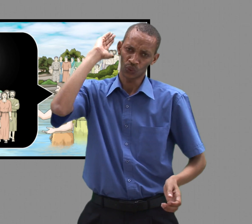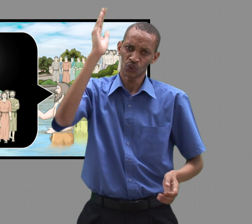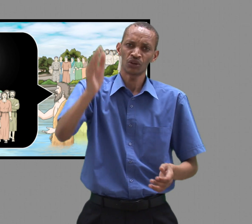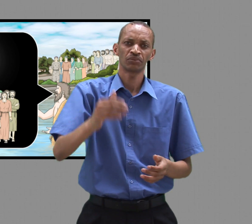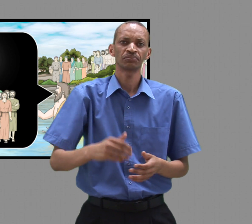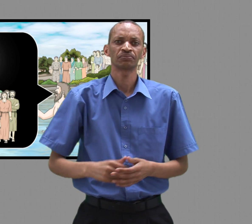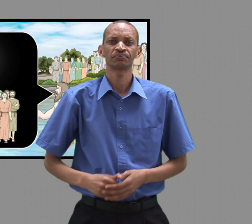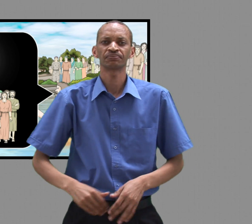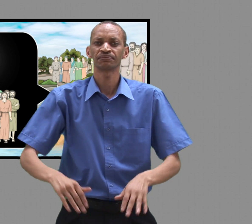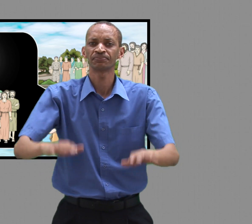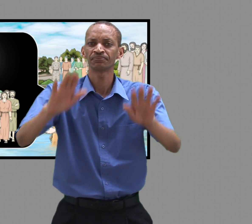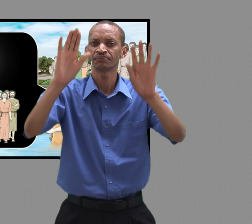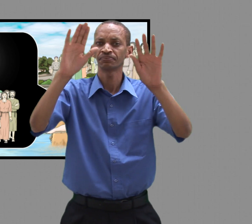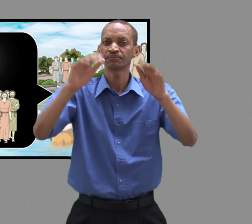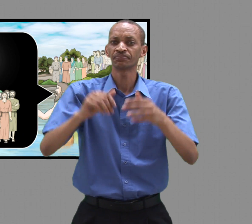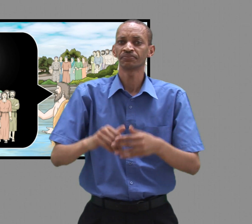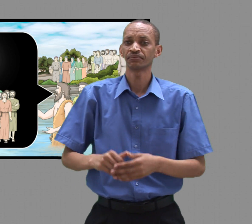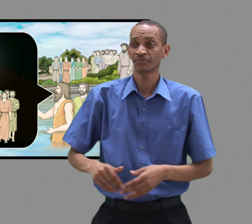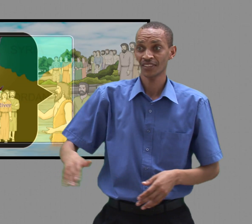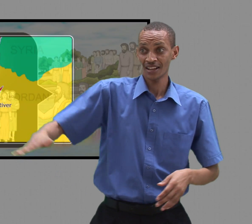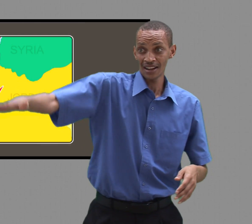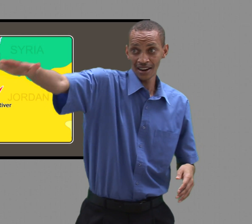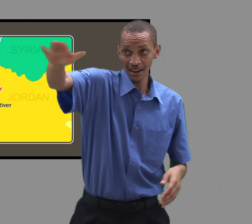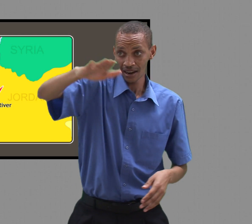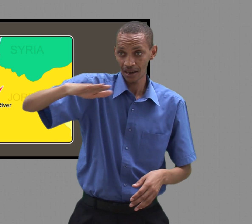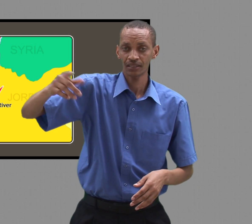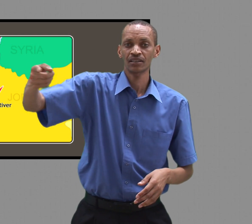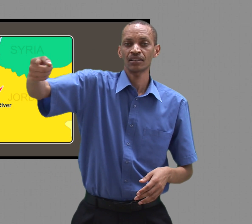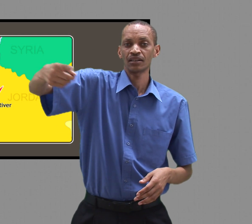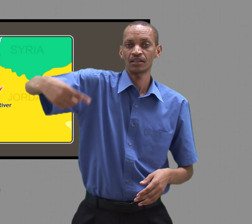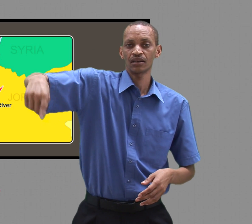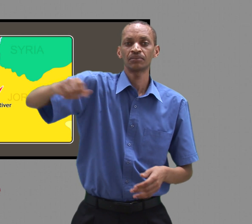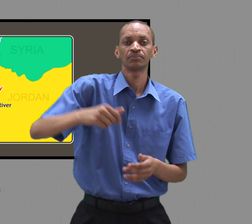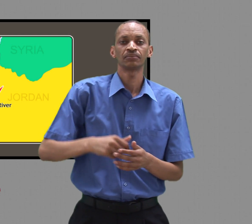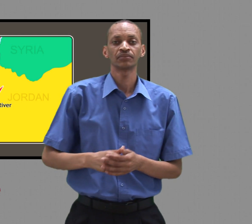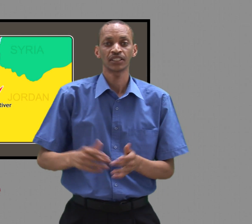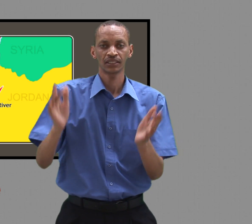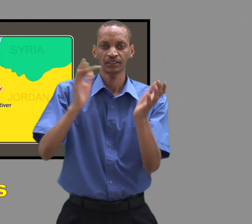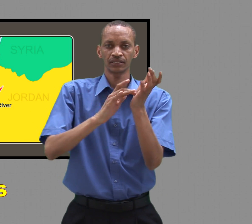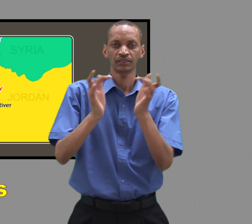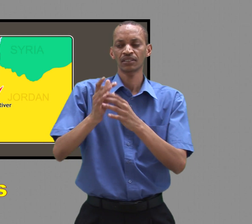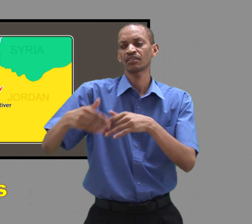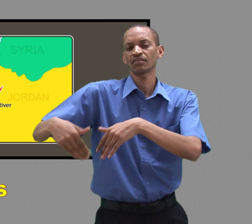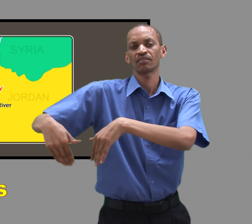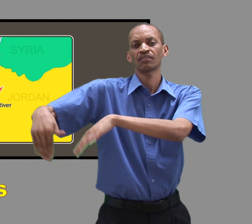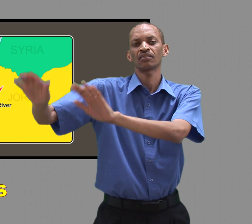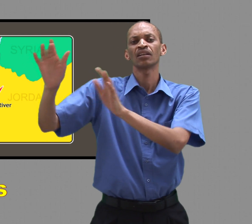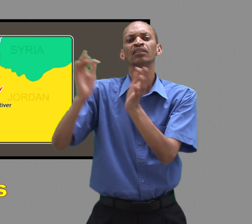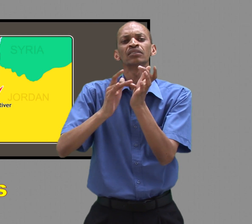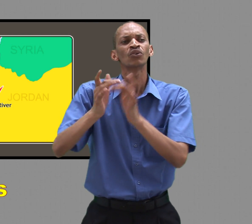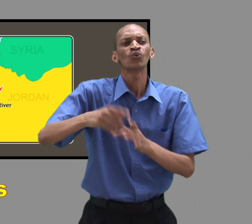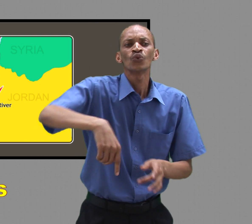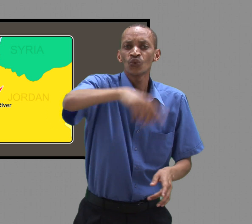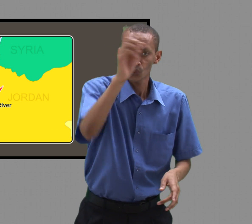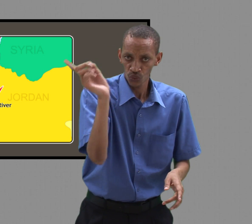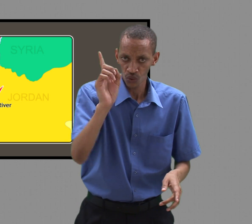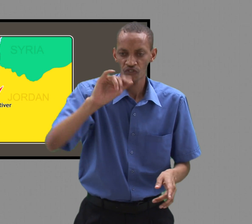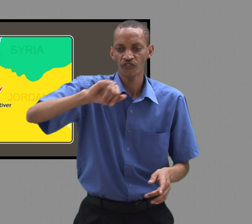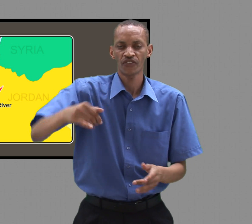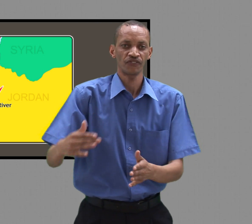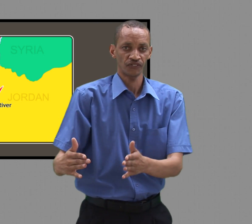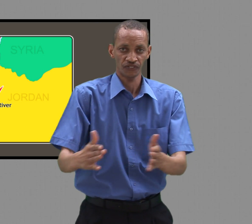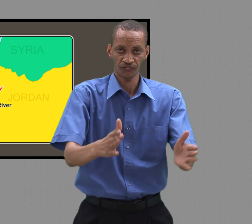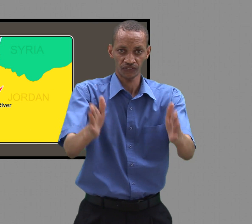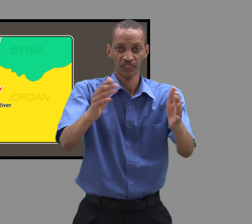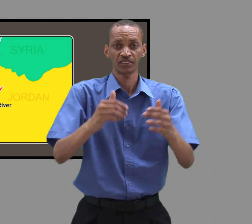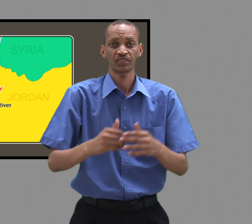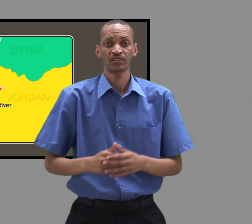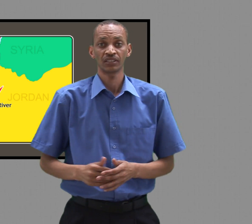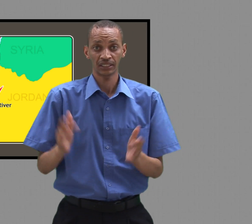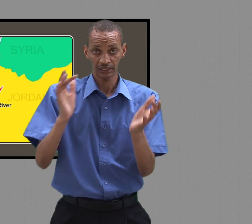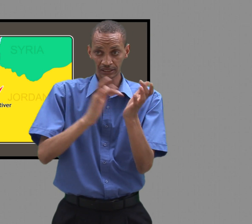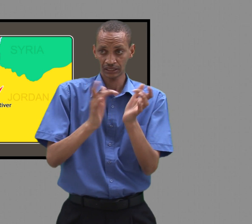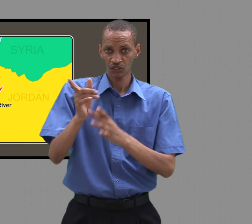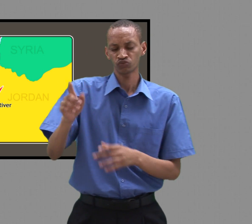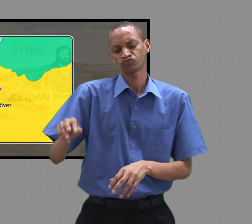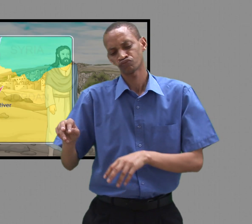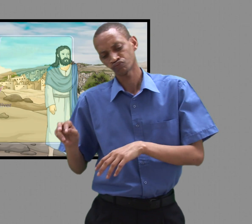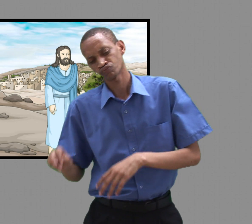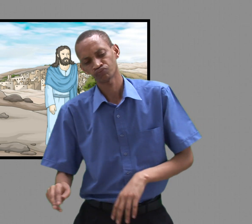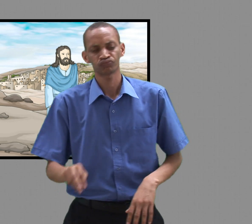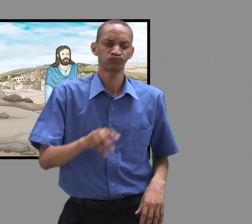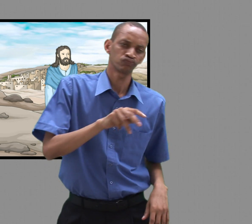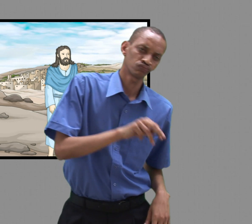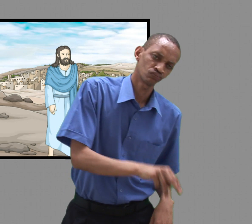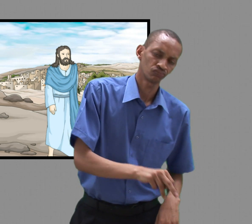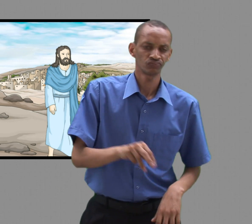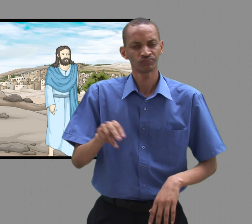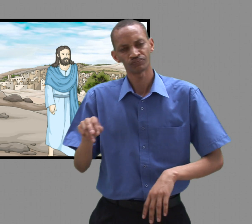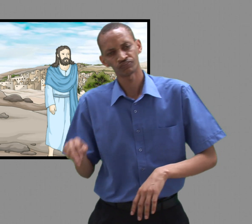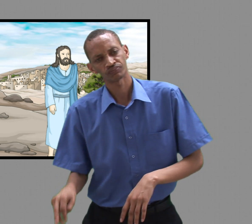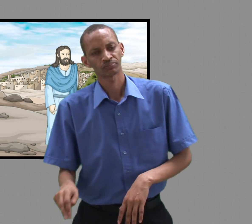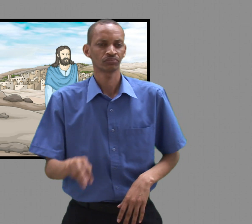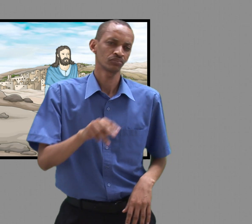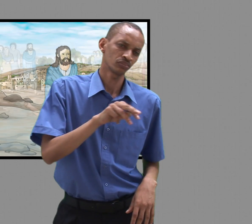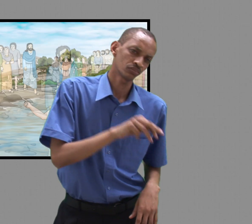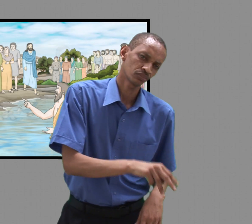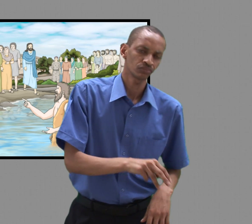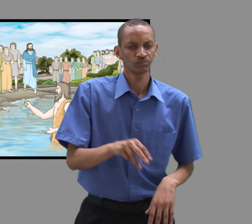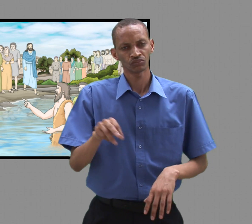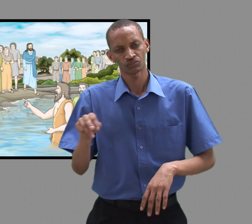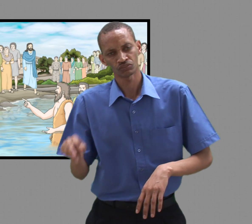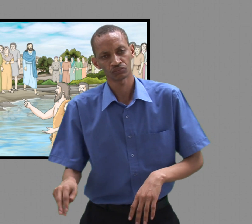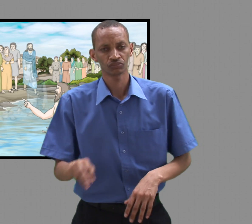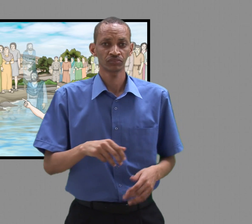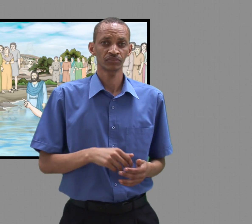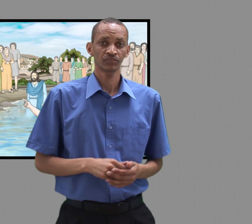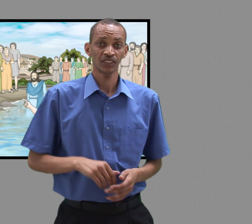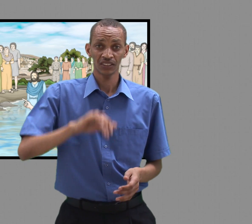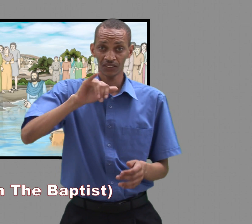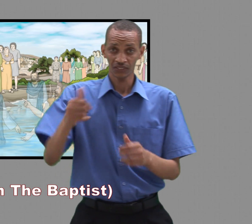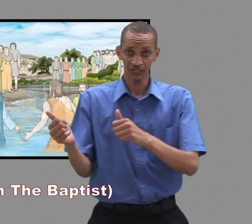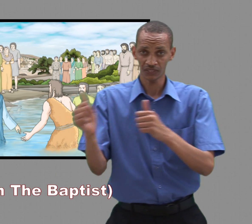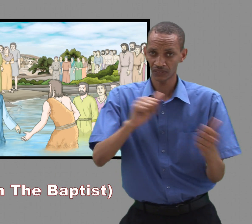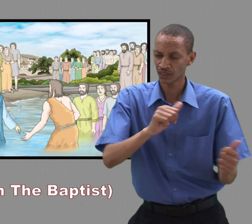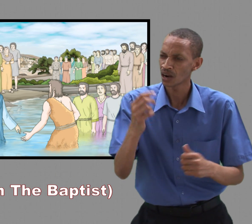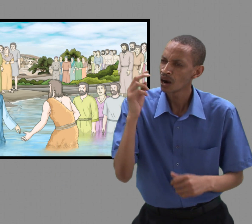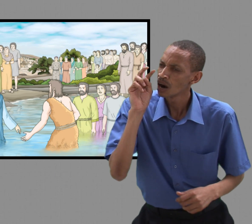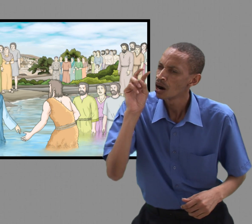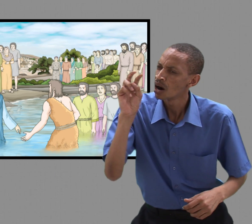At that time Jesus came from Galilee to the Jordan to be baptized by John.